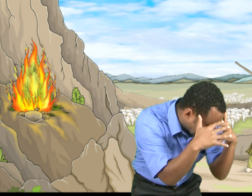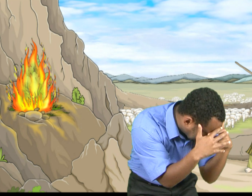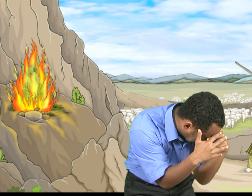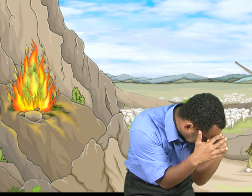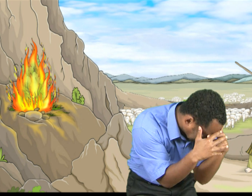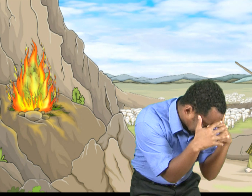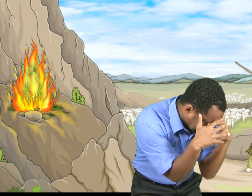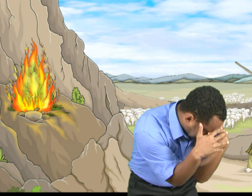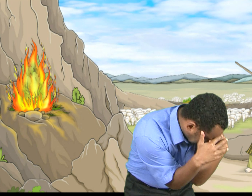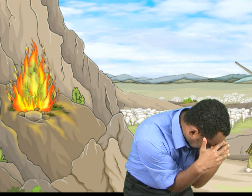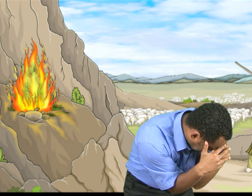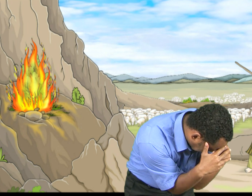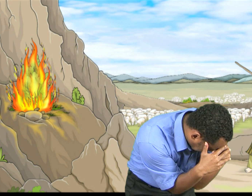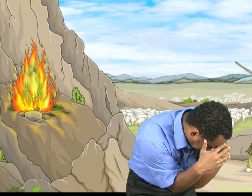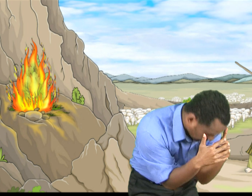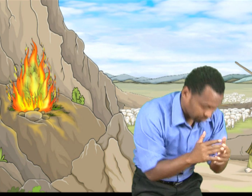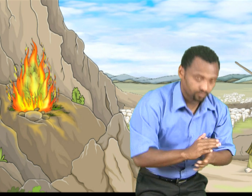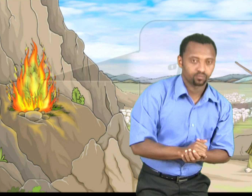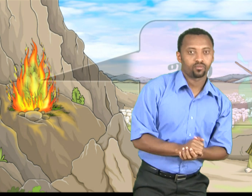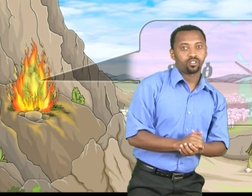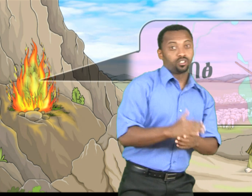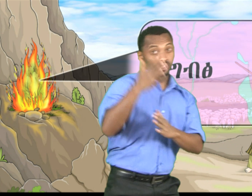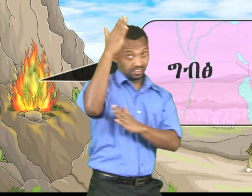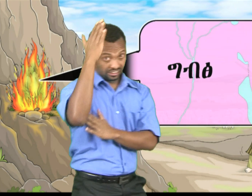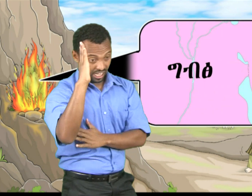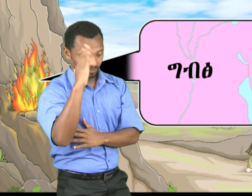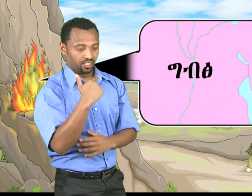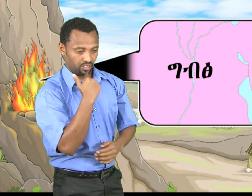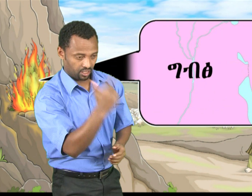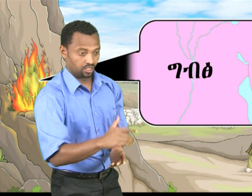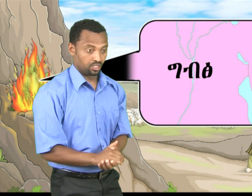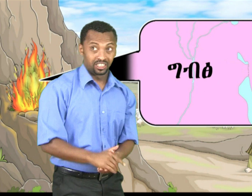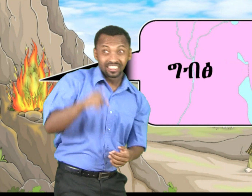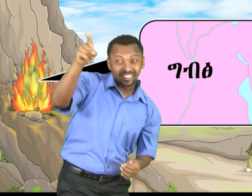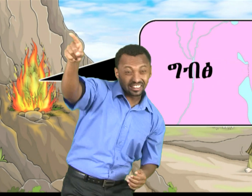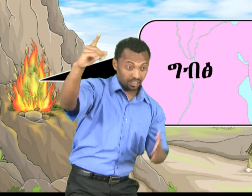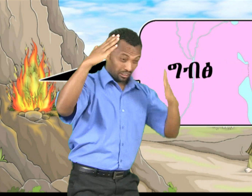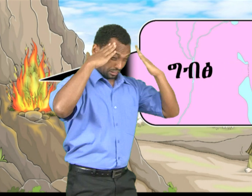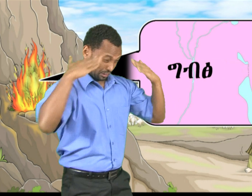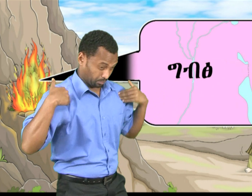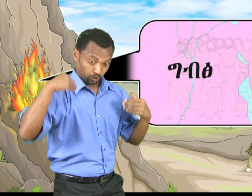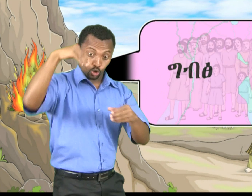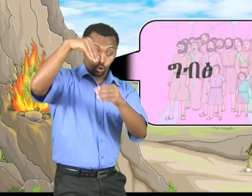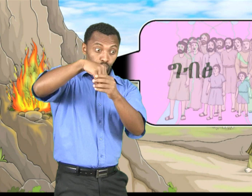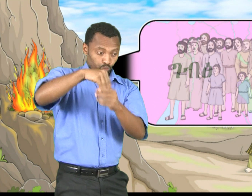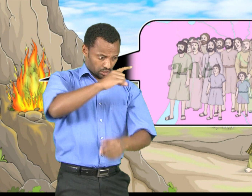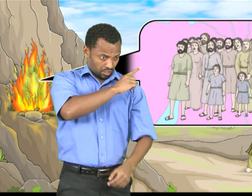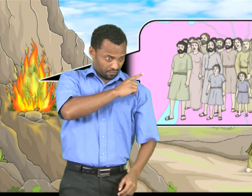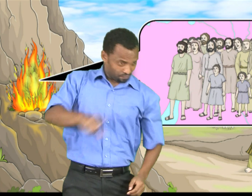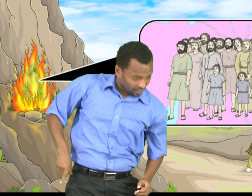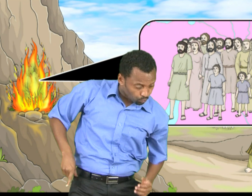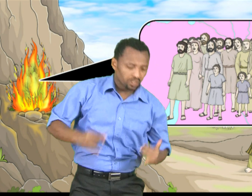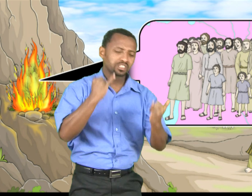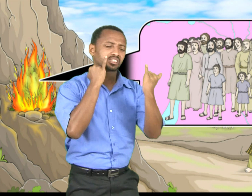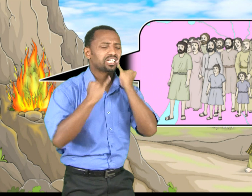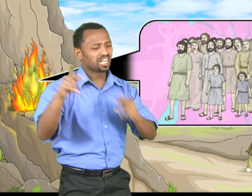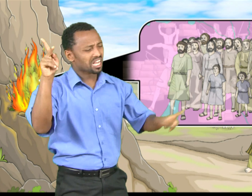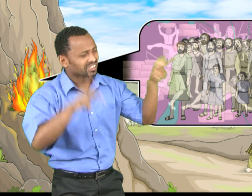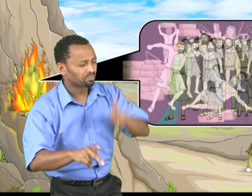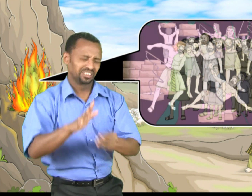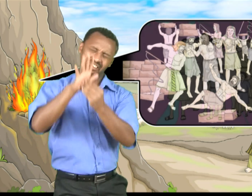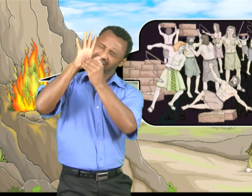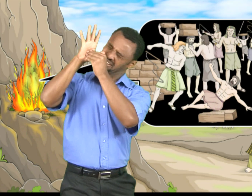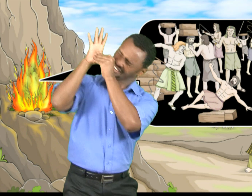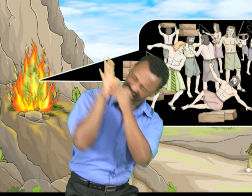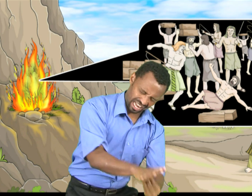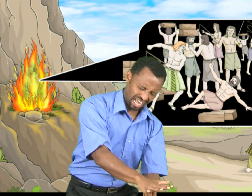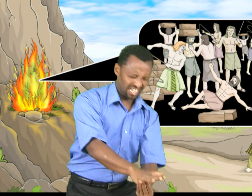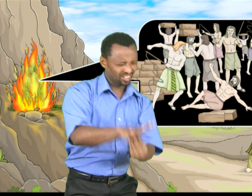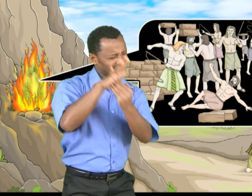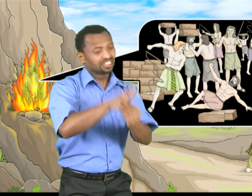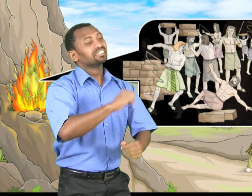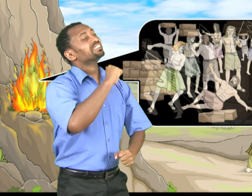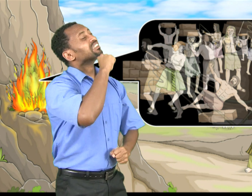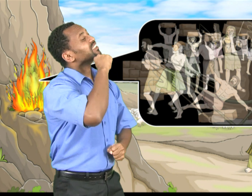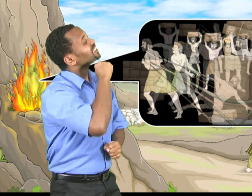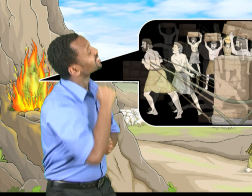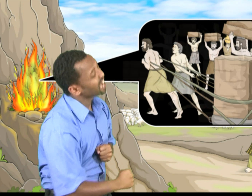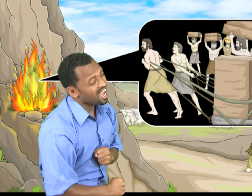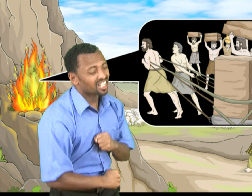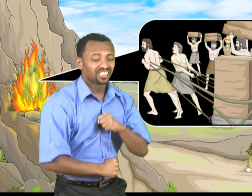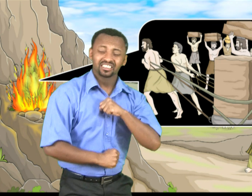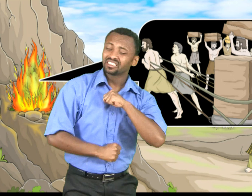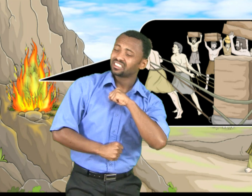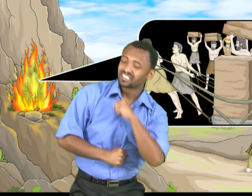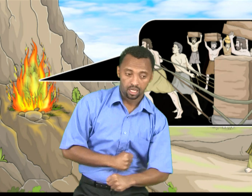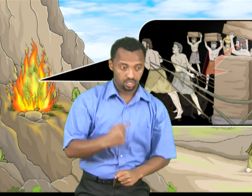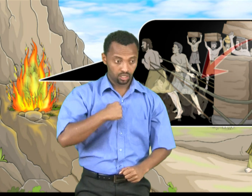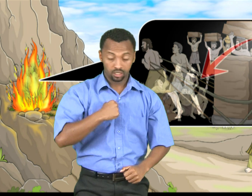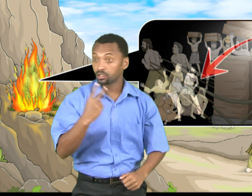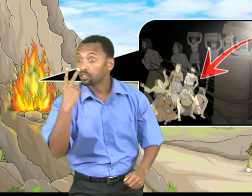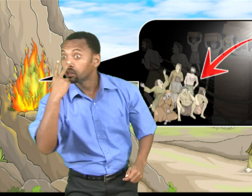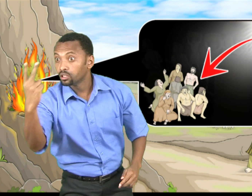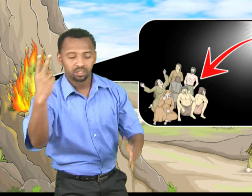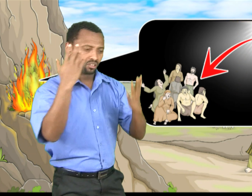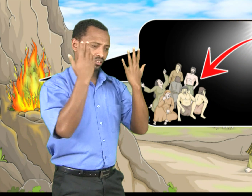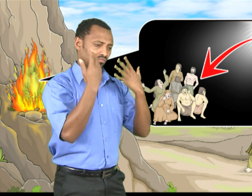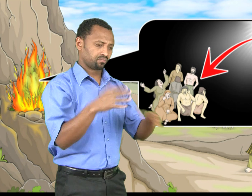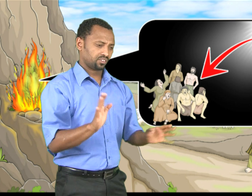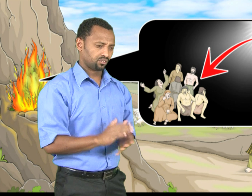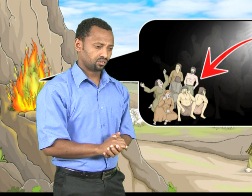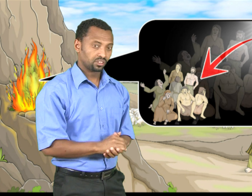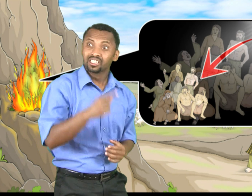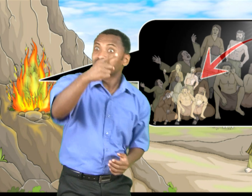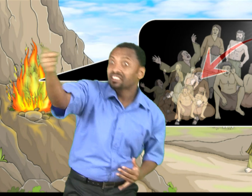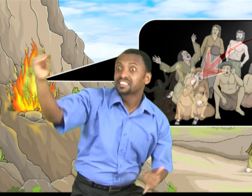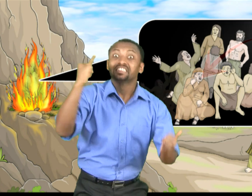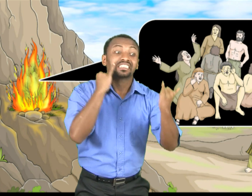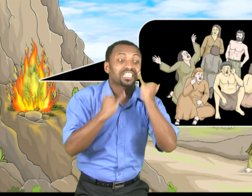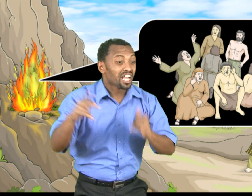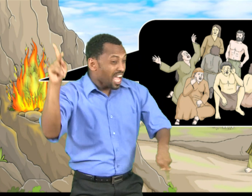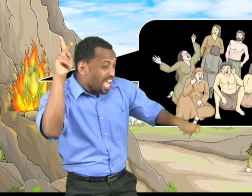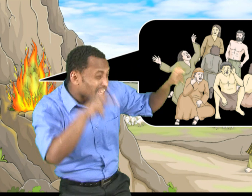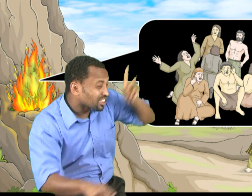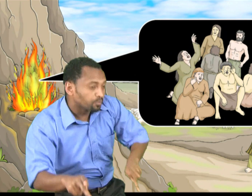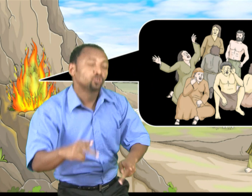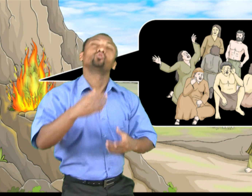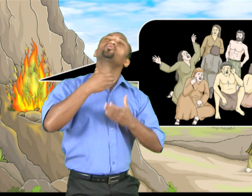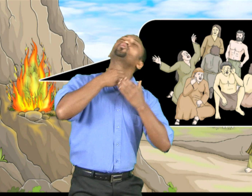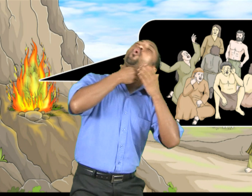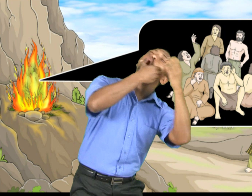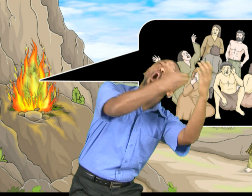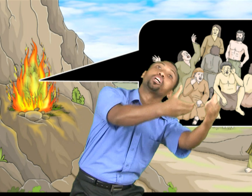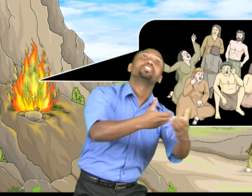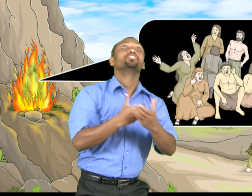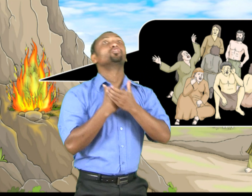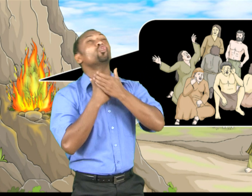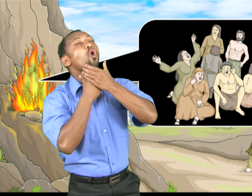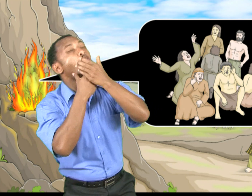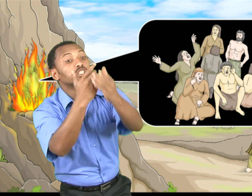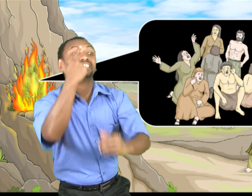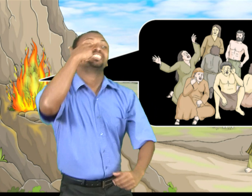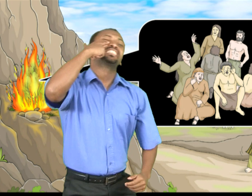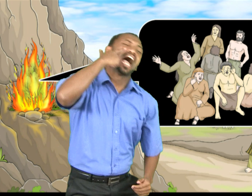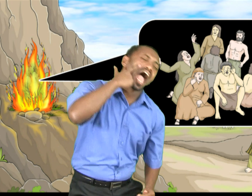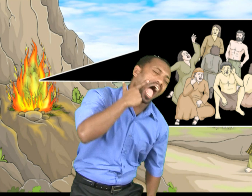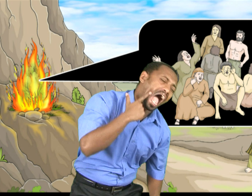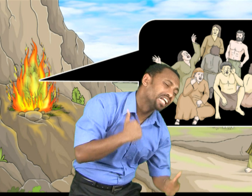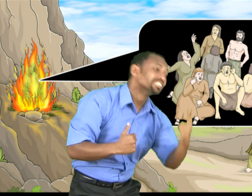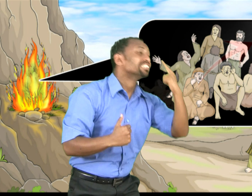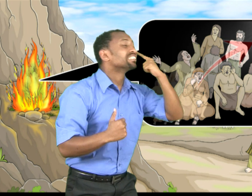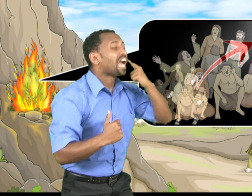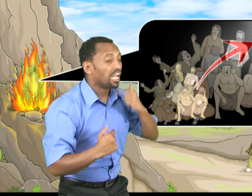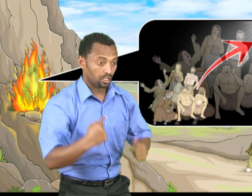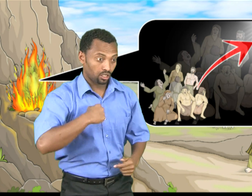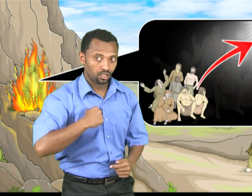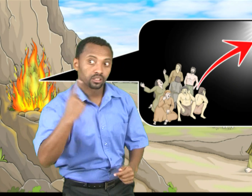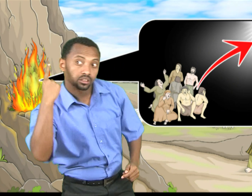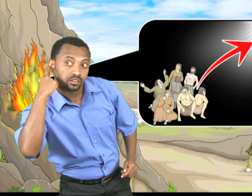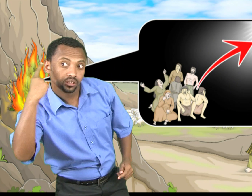The LORD said, “I have indeed seen the affliction of My people in Egypt. I have heard them crying out because of their oppressors, and I am aware of their sufferings.